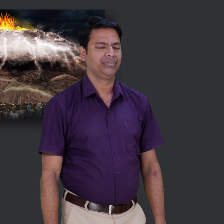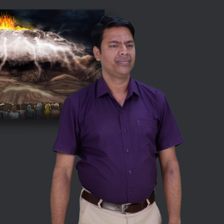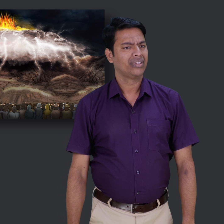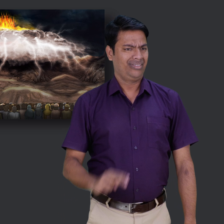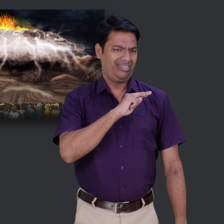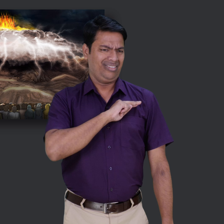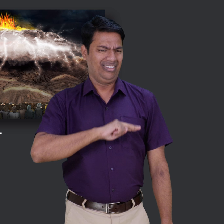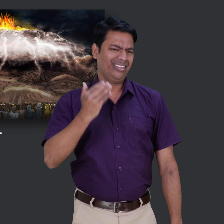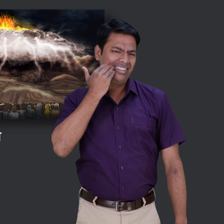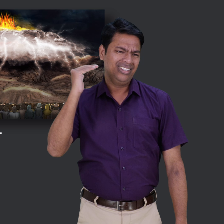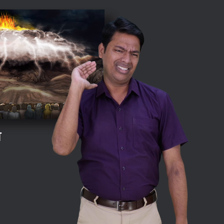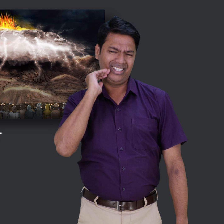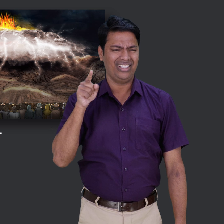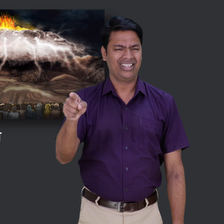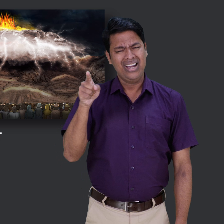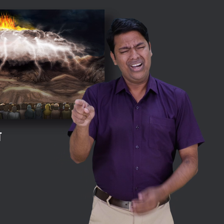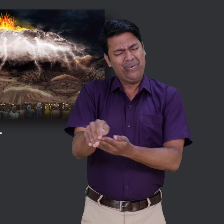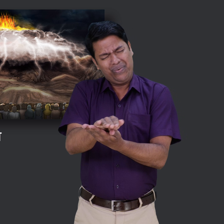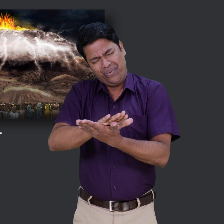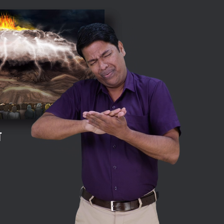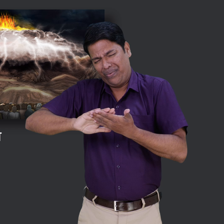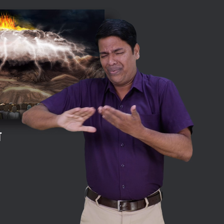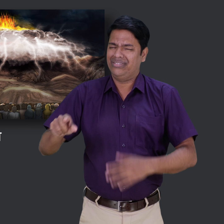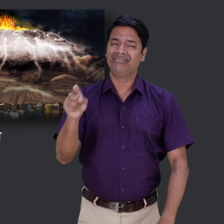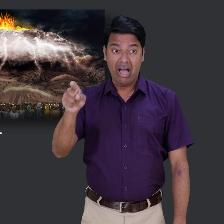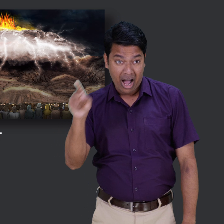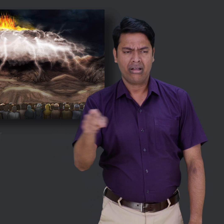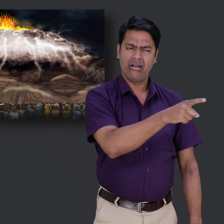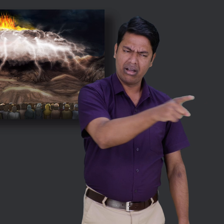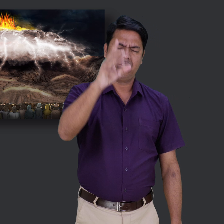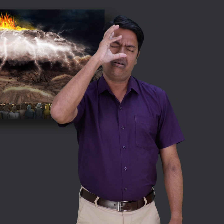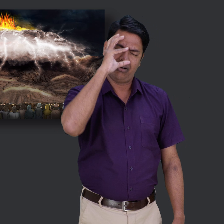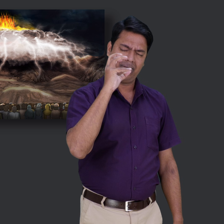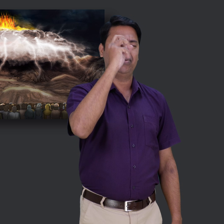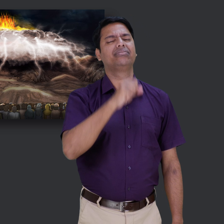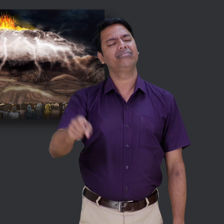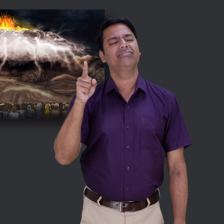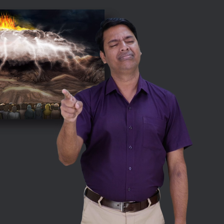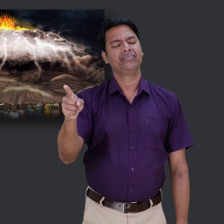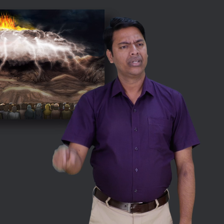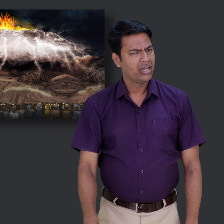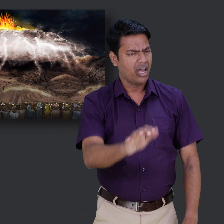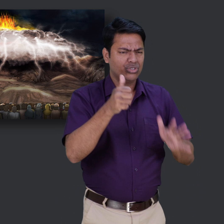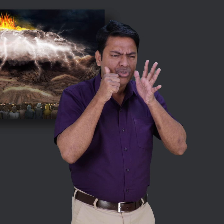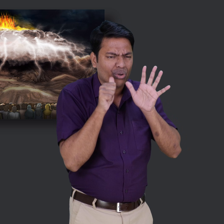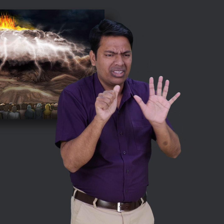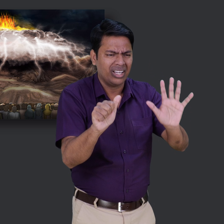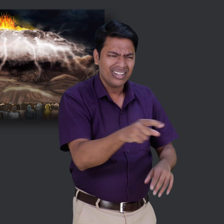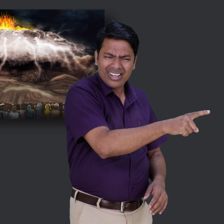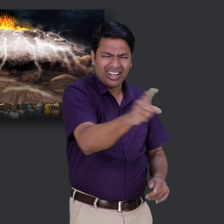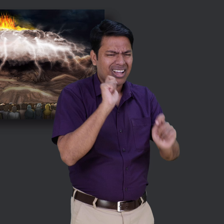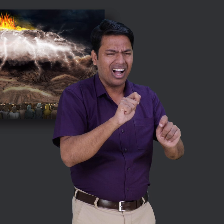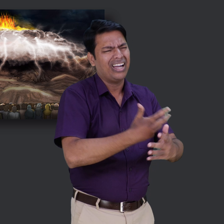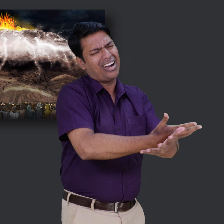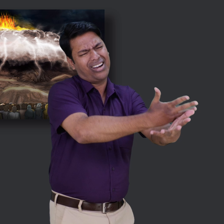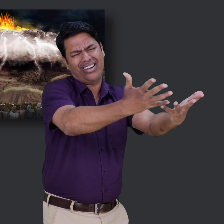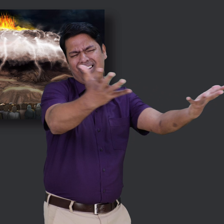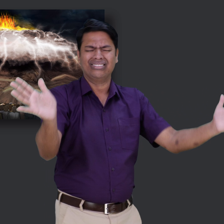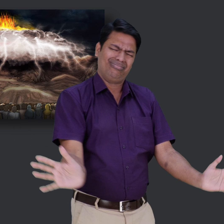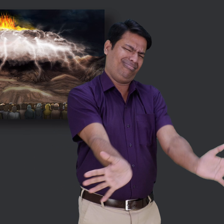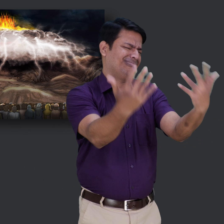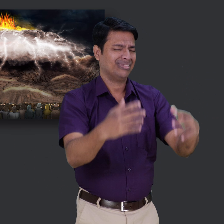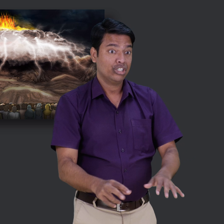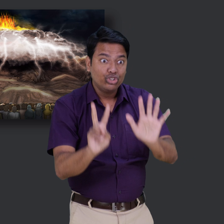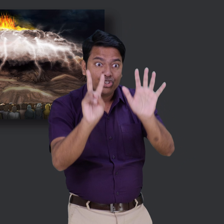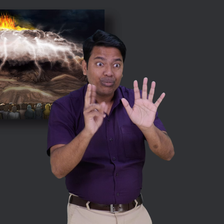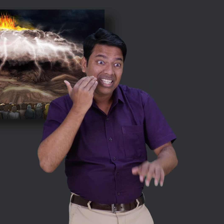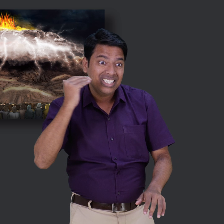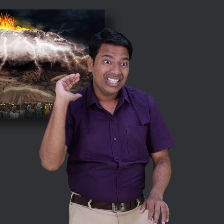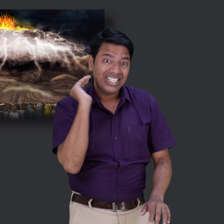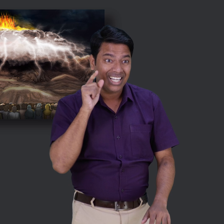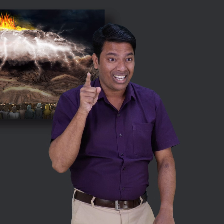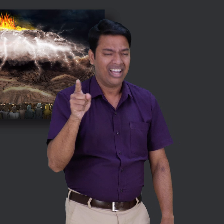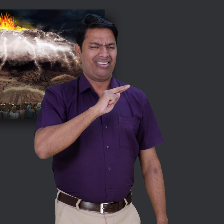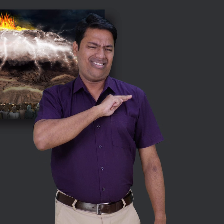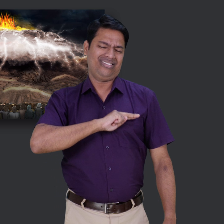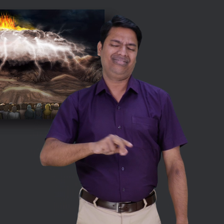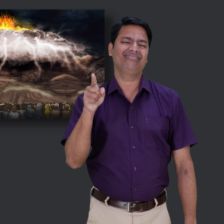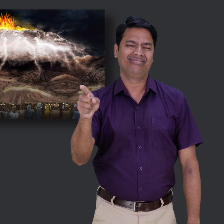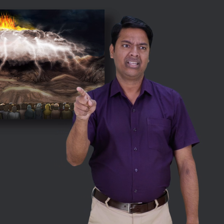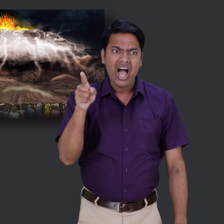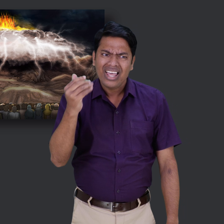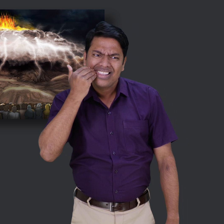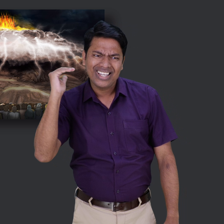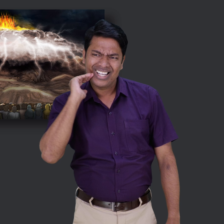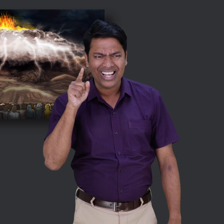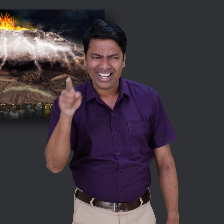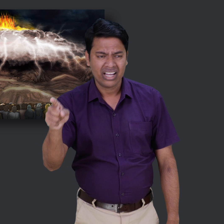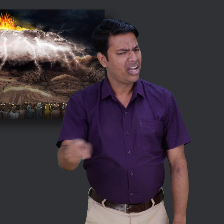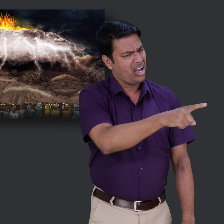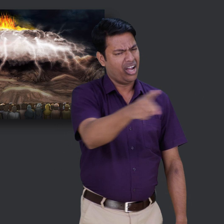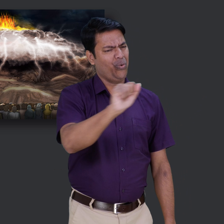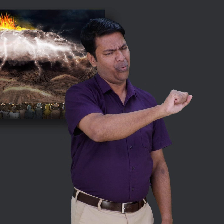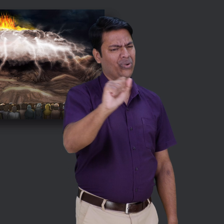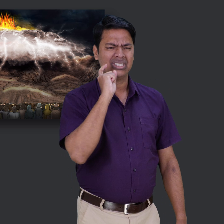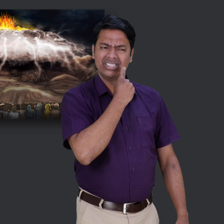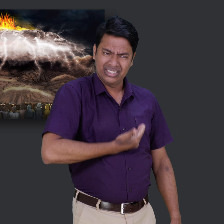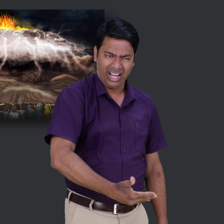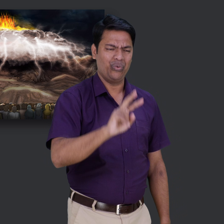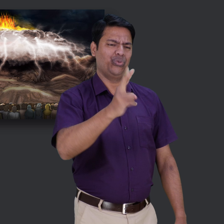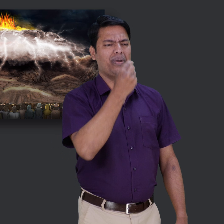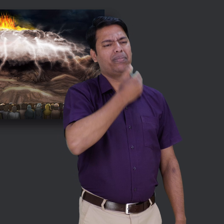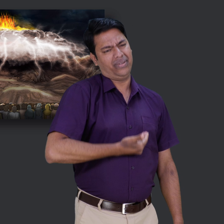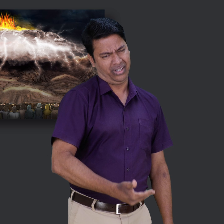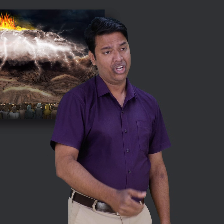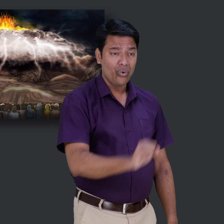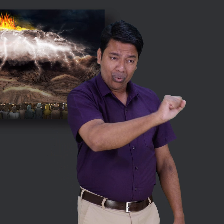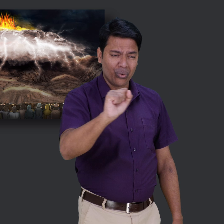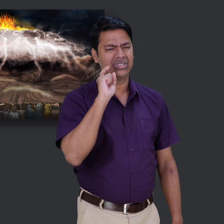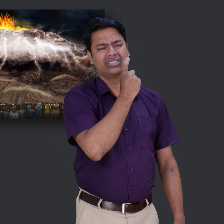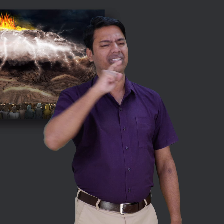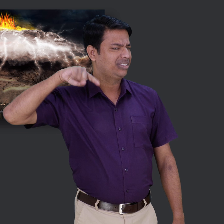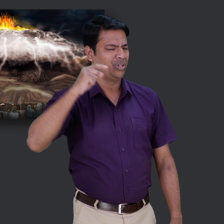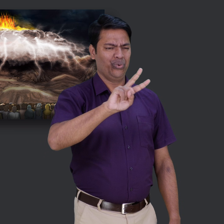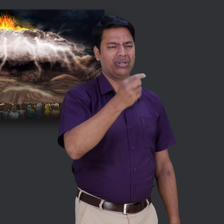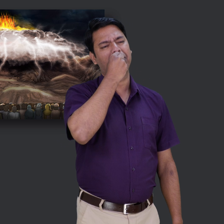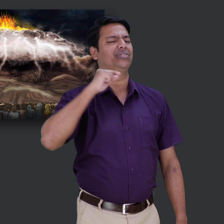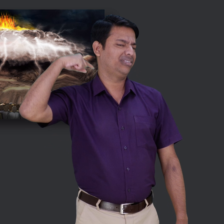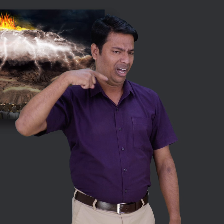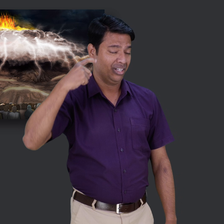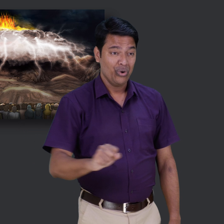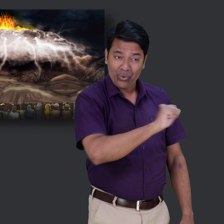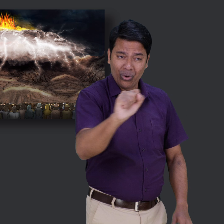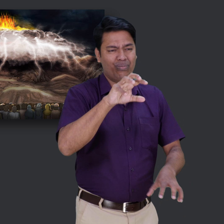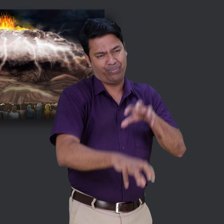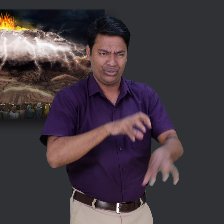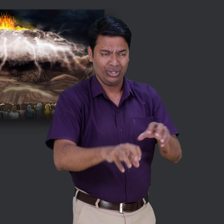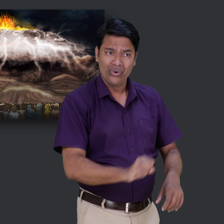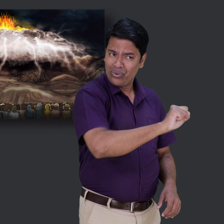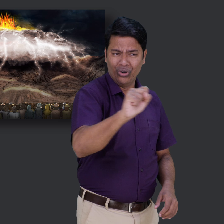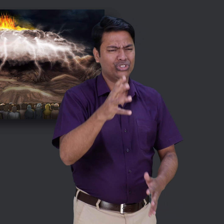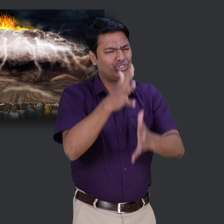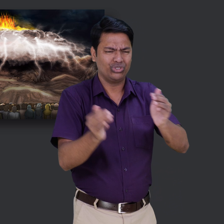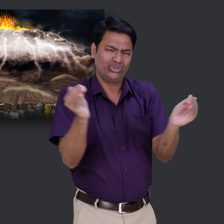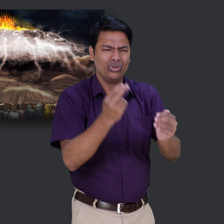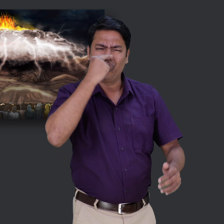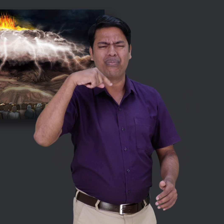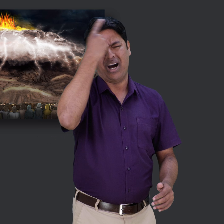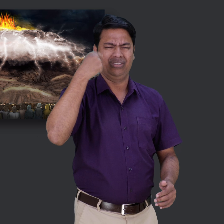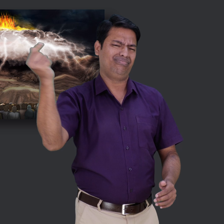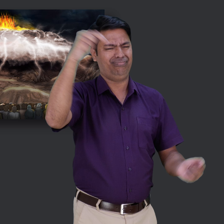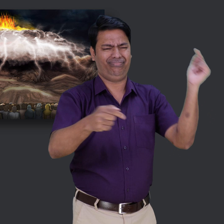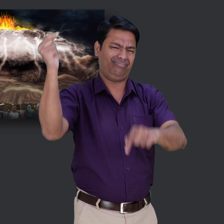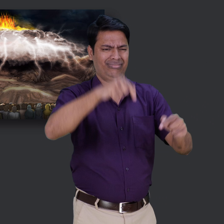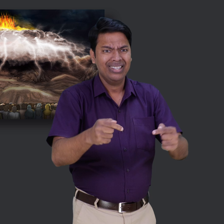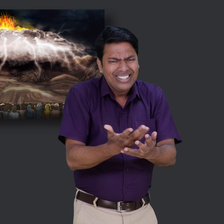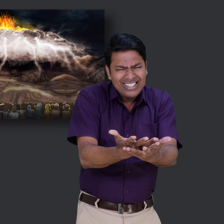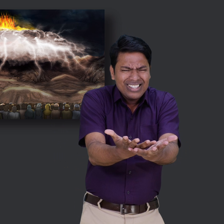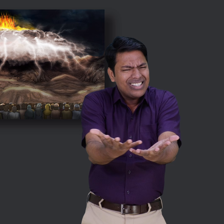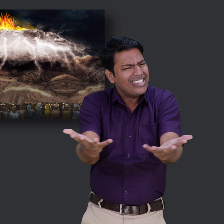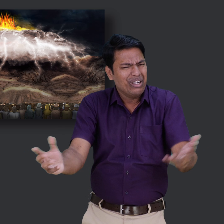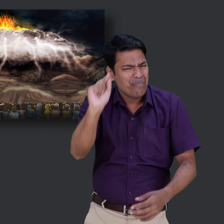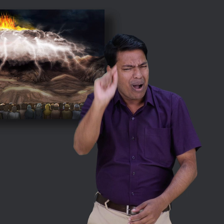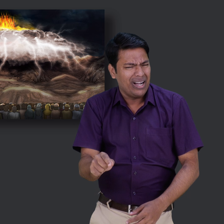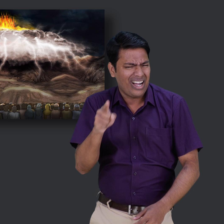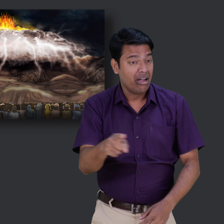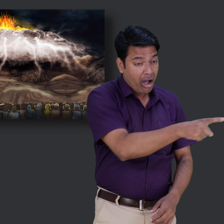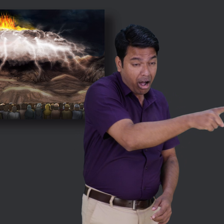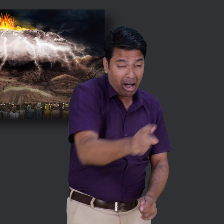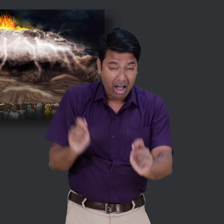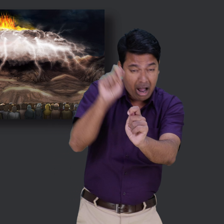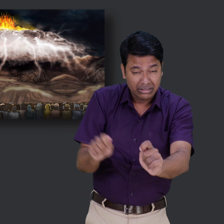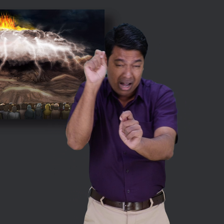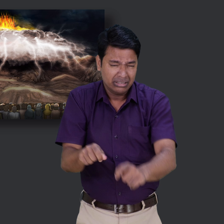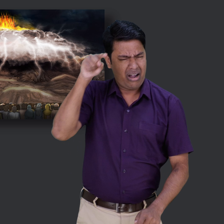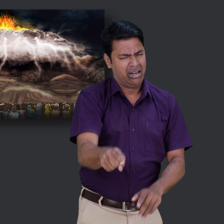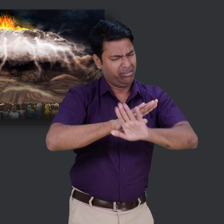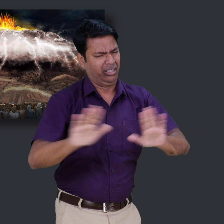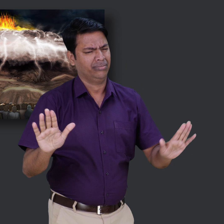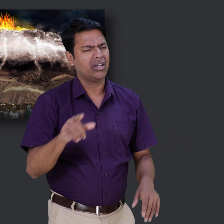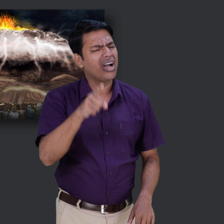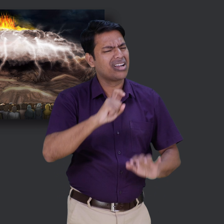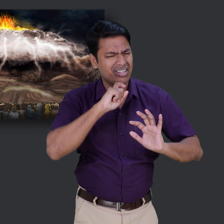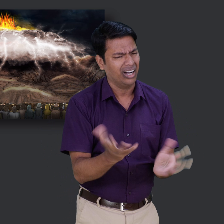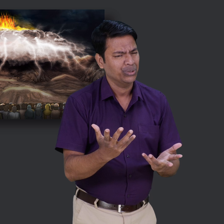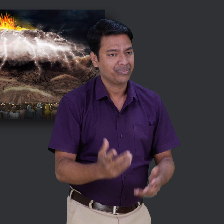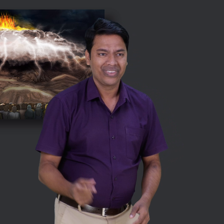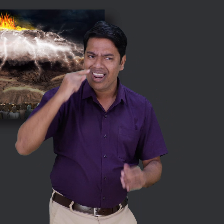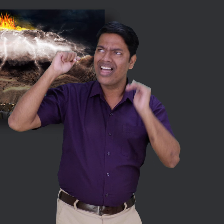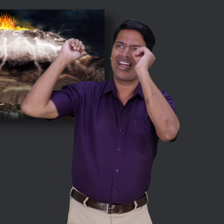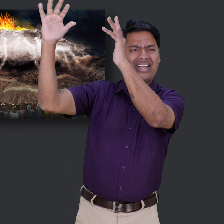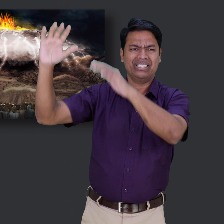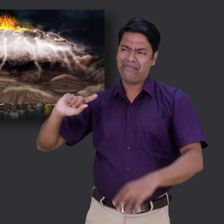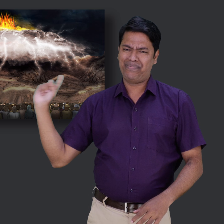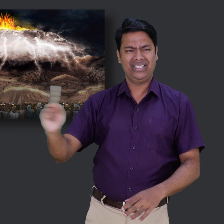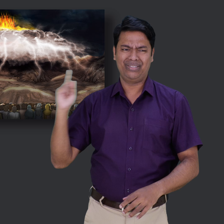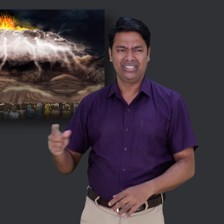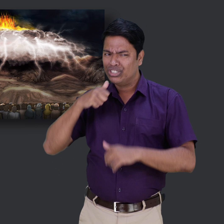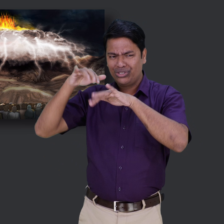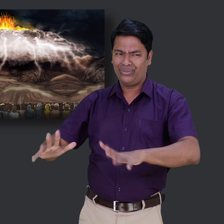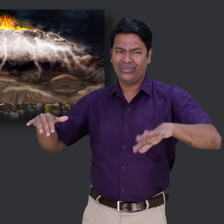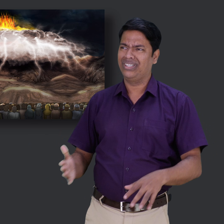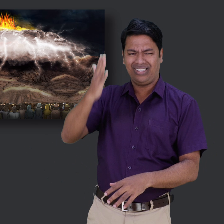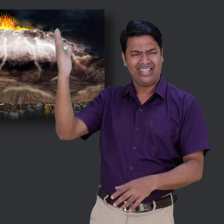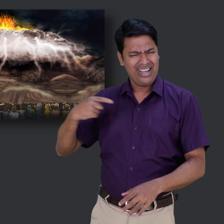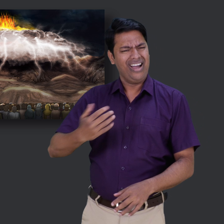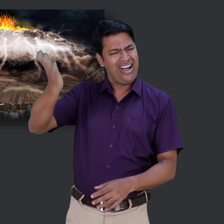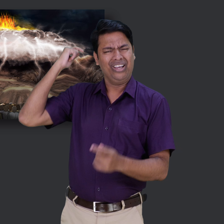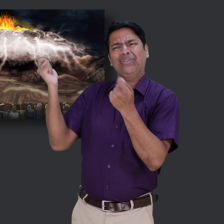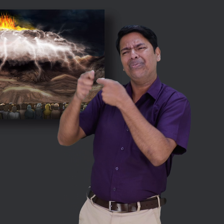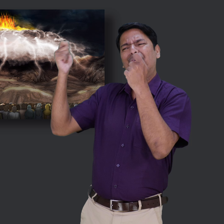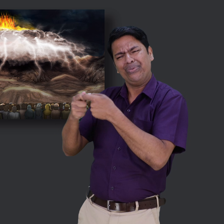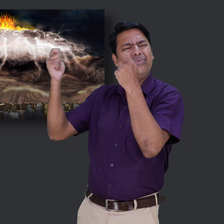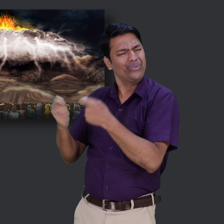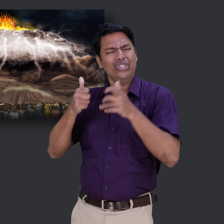Six days you shall labor and do all your work, but the seventh day is a Sabbath to the LORD your God, on which you must not do any work—neither you, nor your son or daughter, nor your manservant or maidservant or livestock, nor the foreigner within your gates.